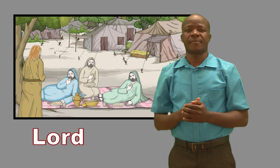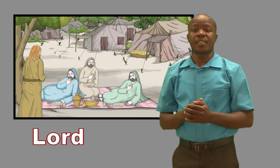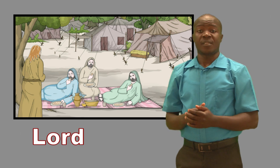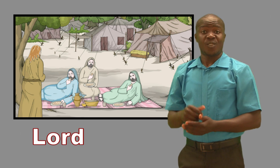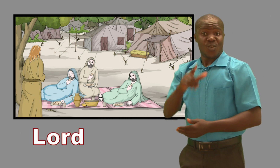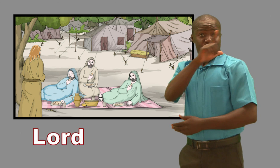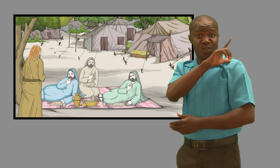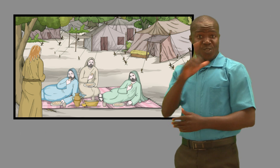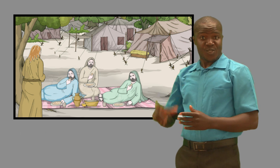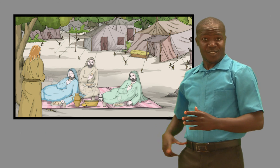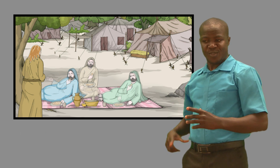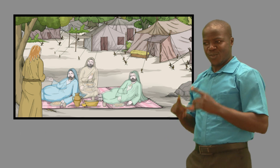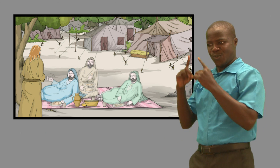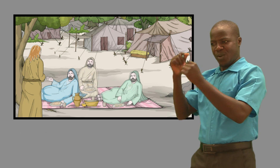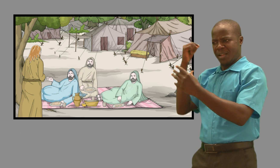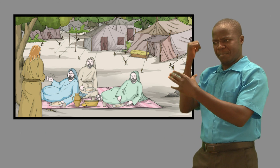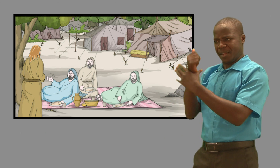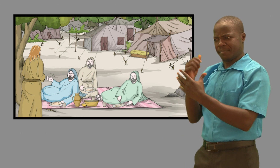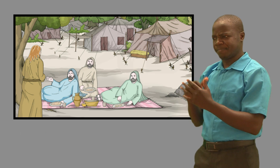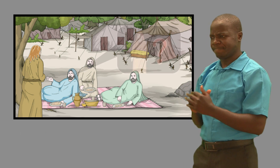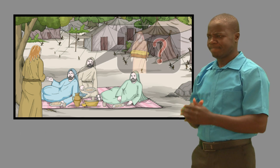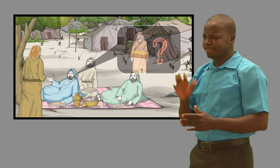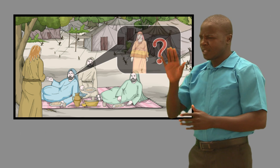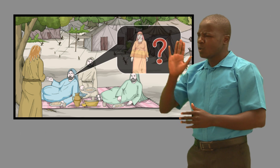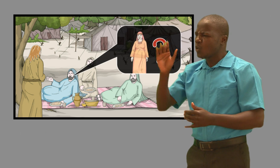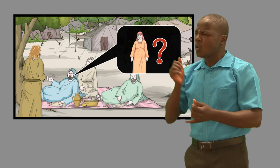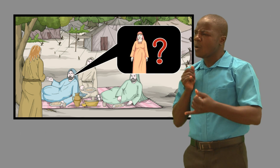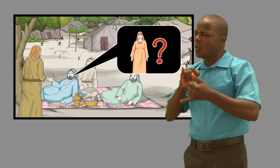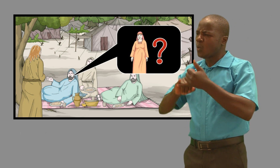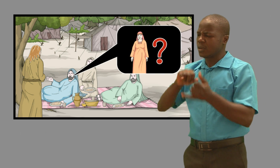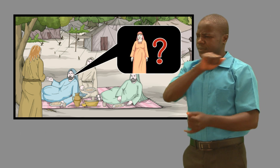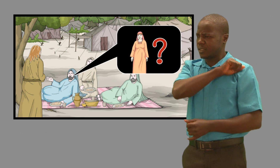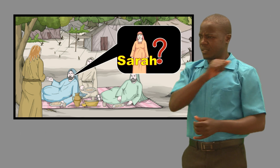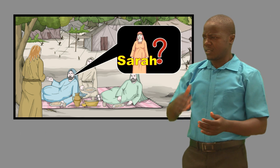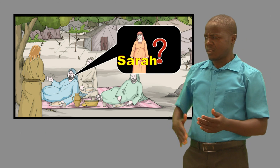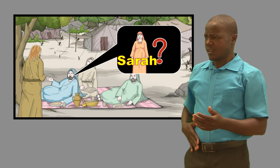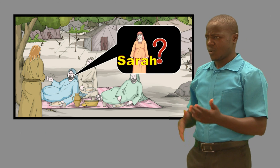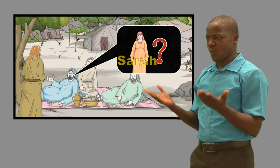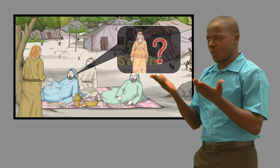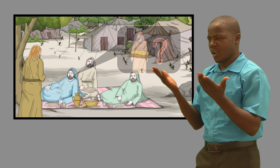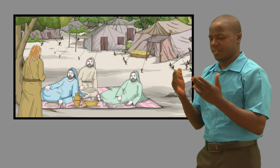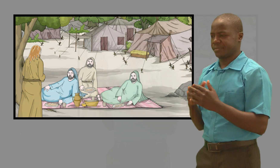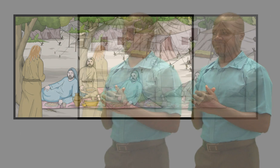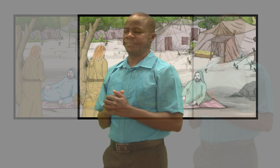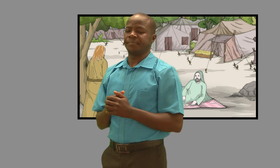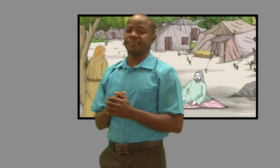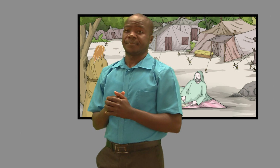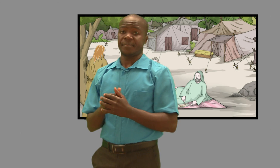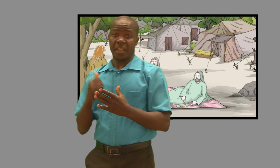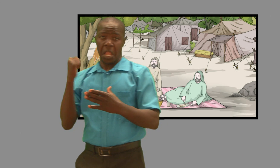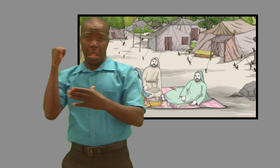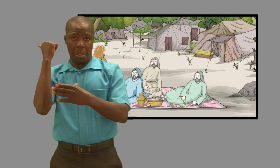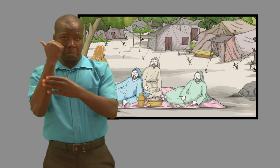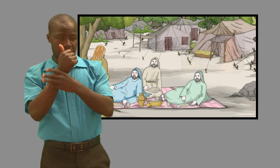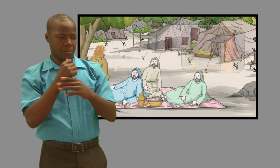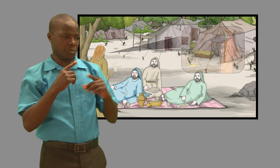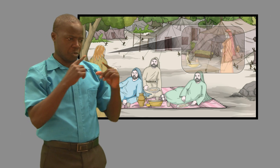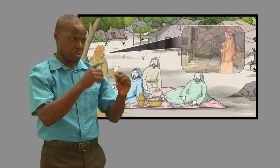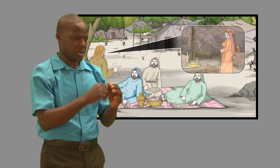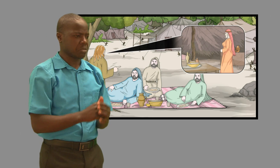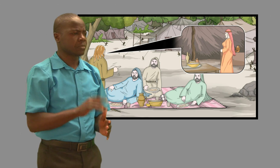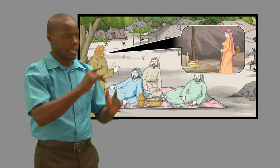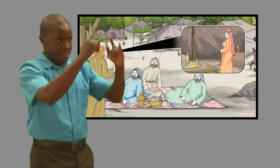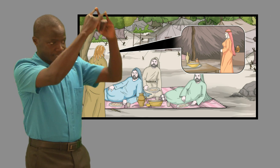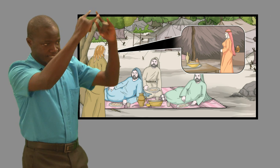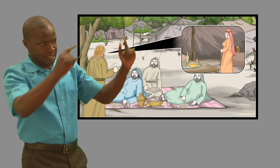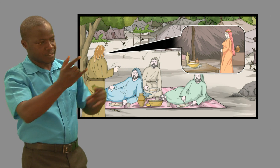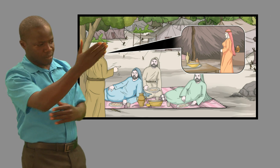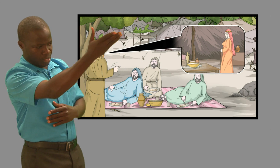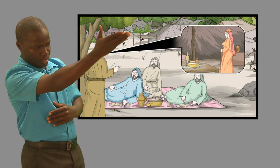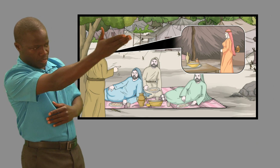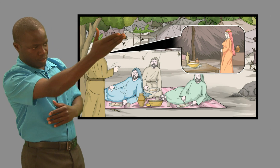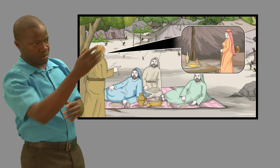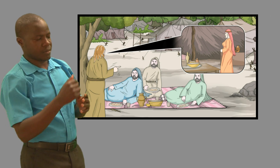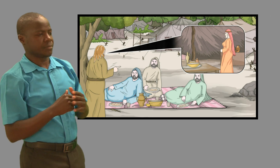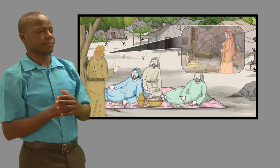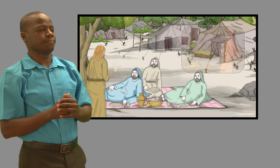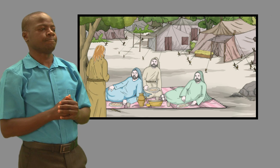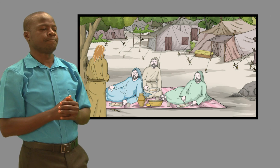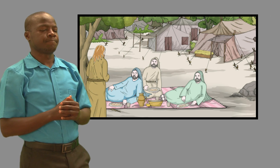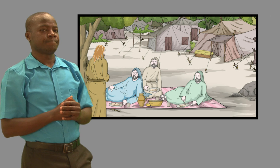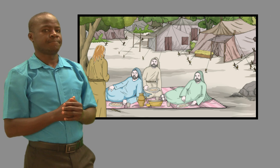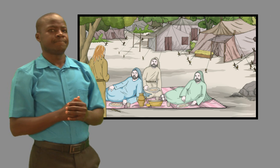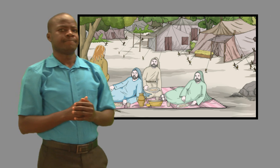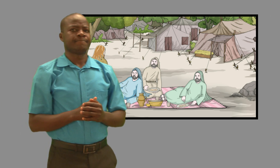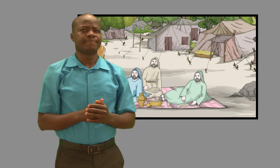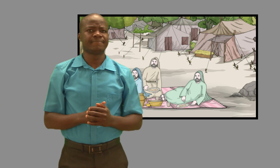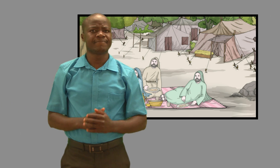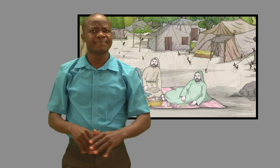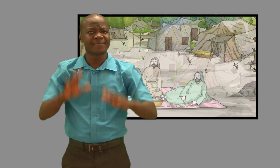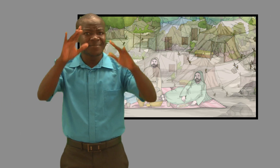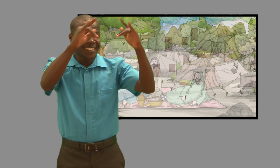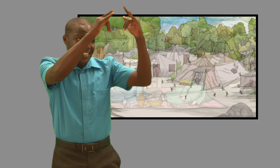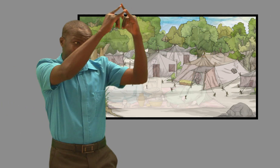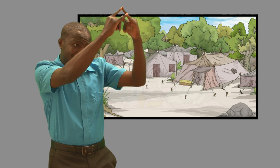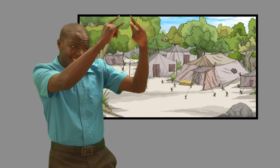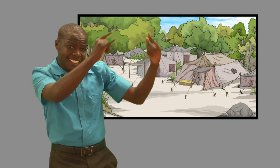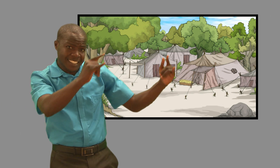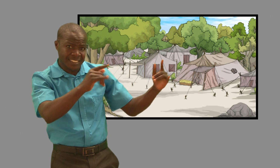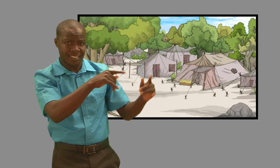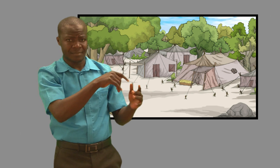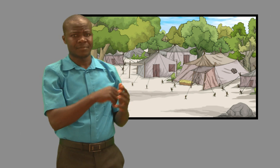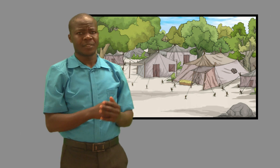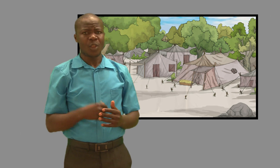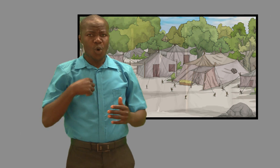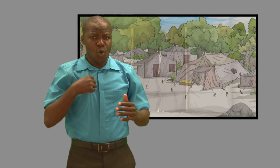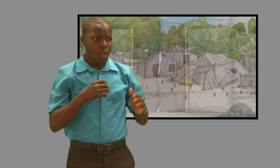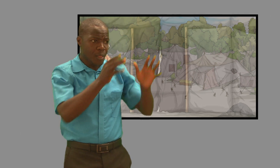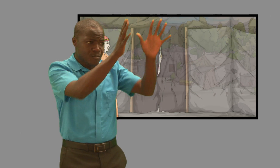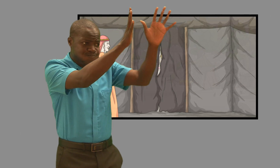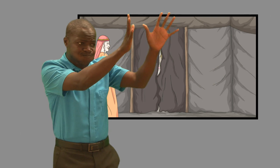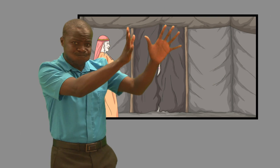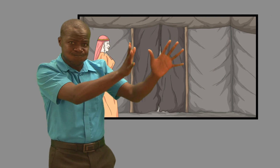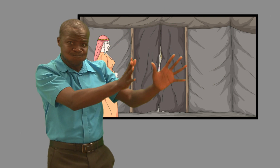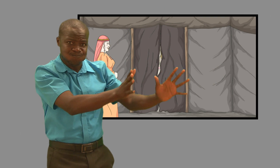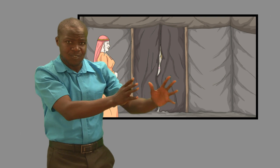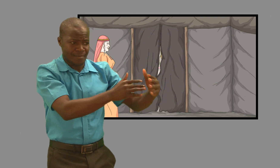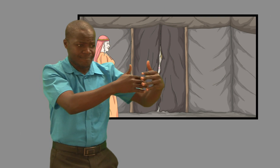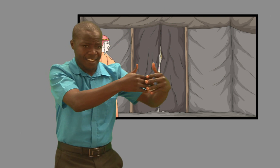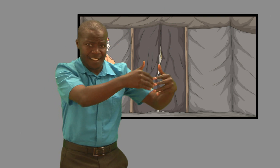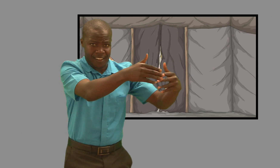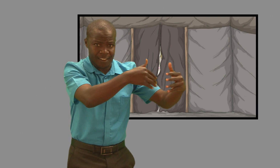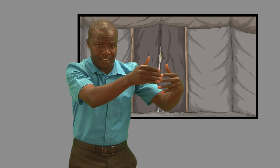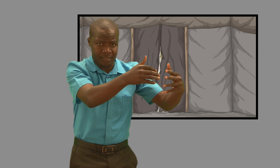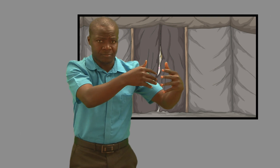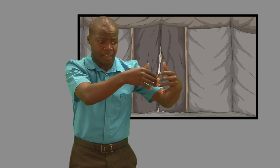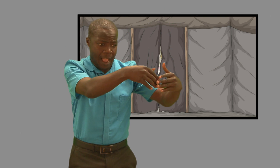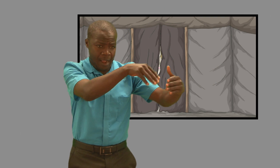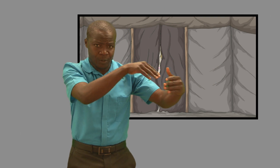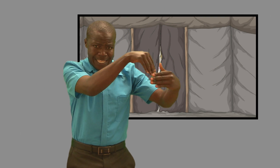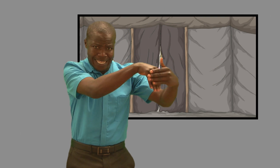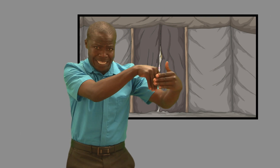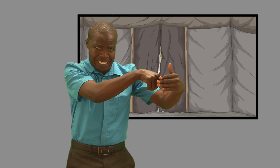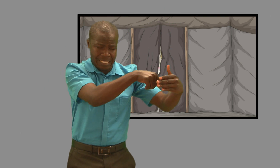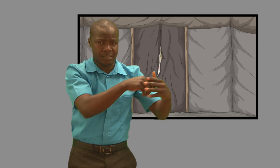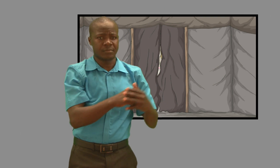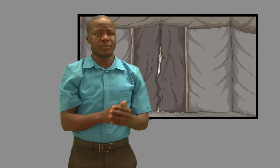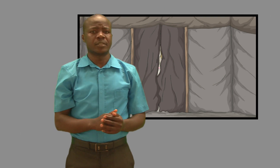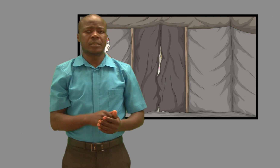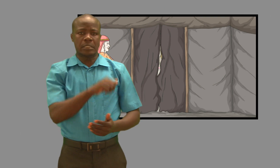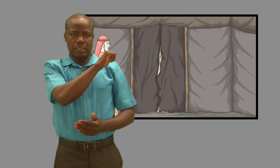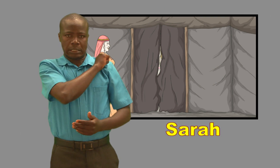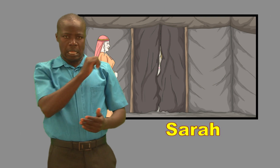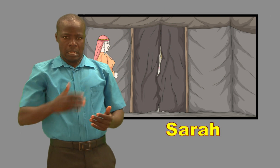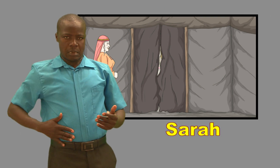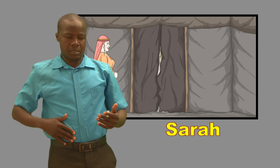“Where is your wife Sarah?”